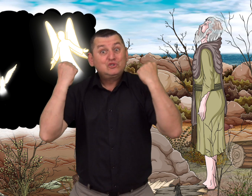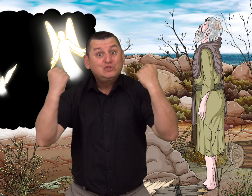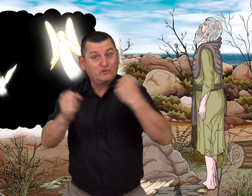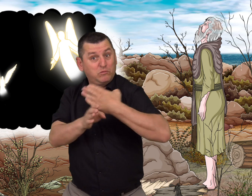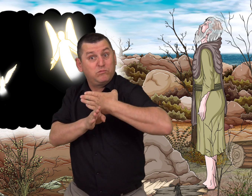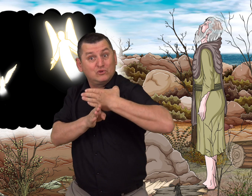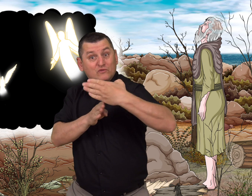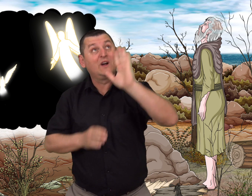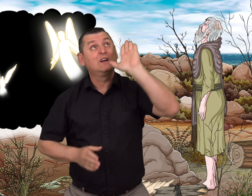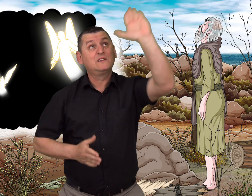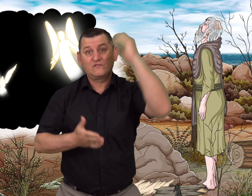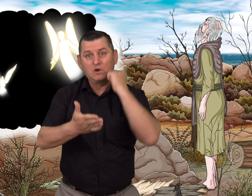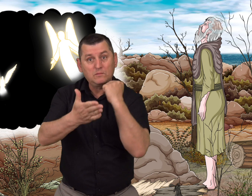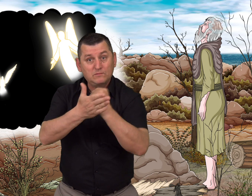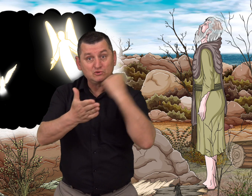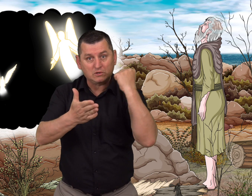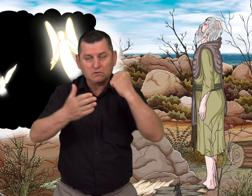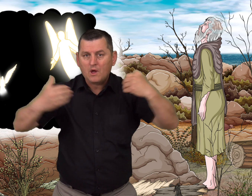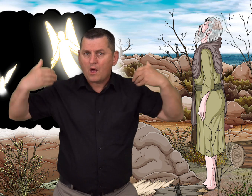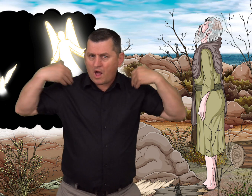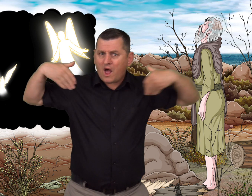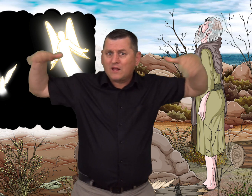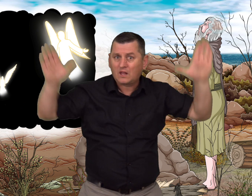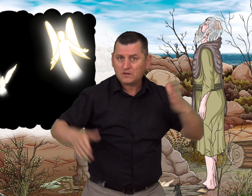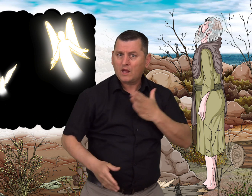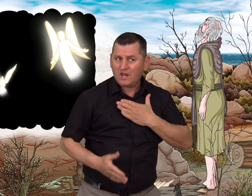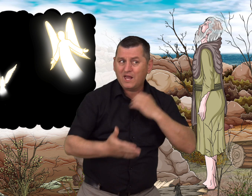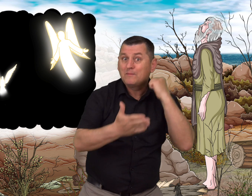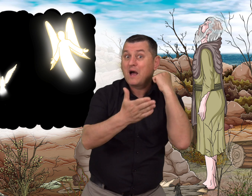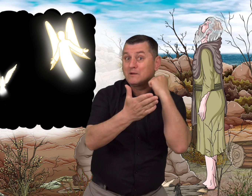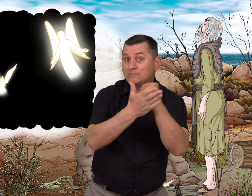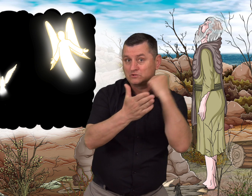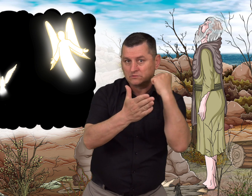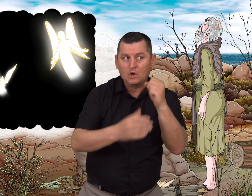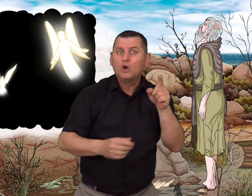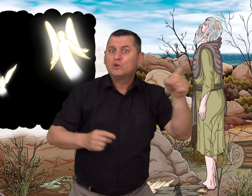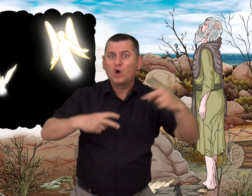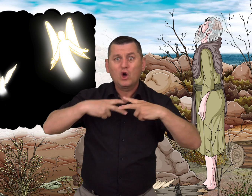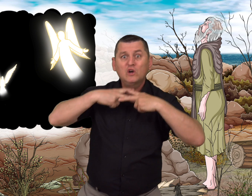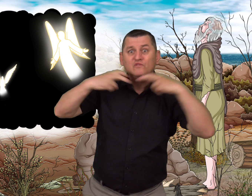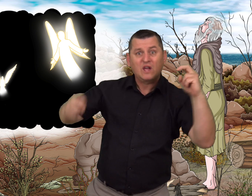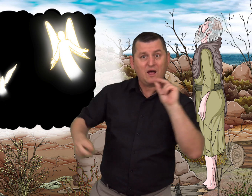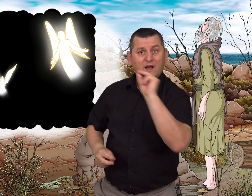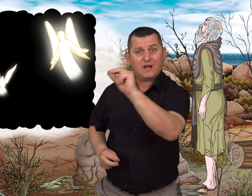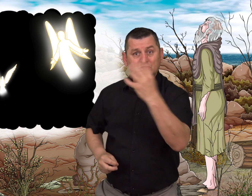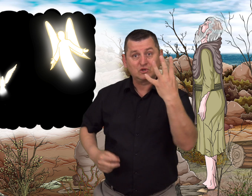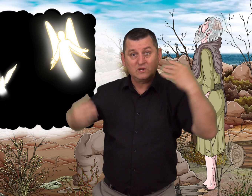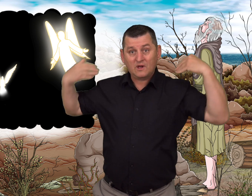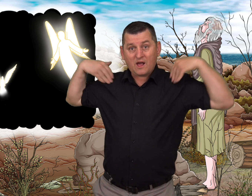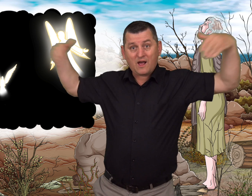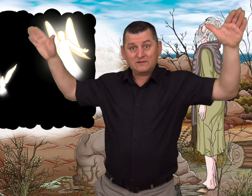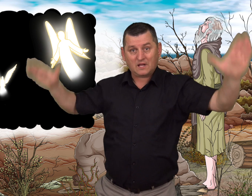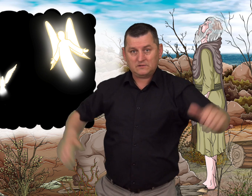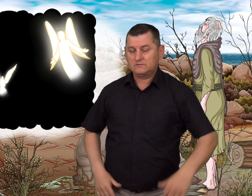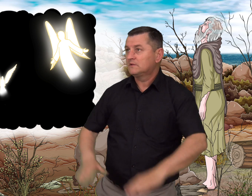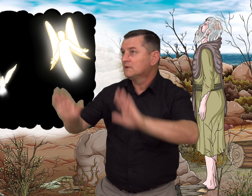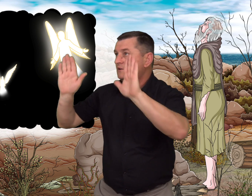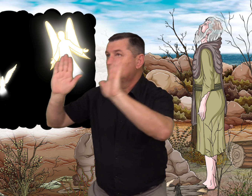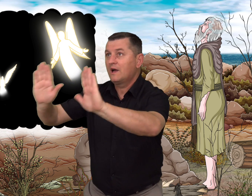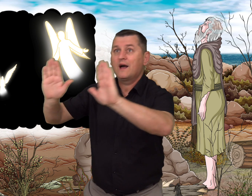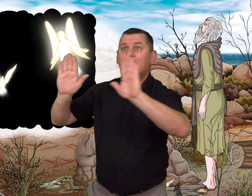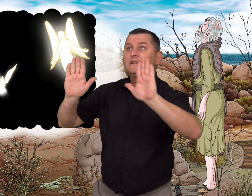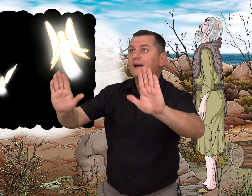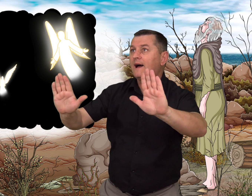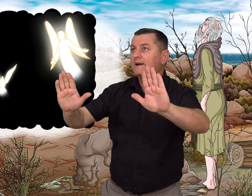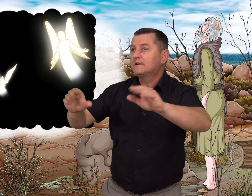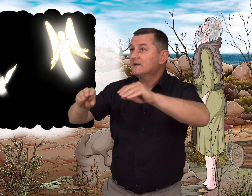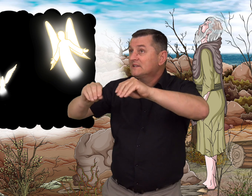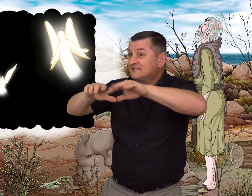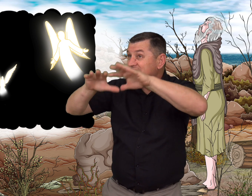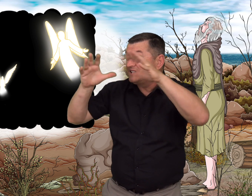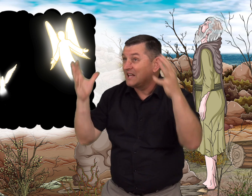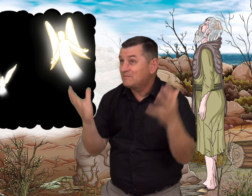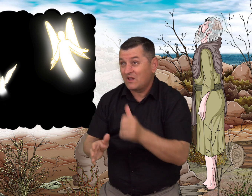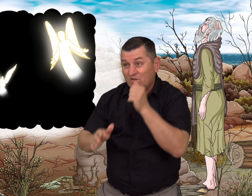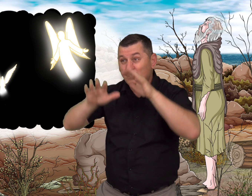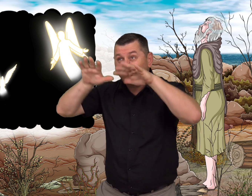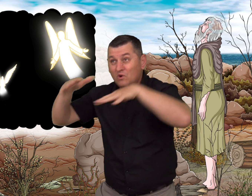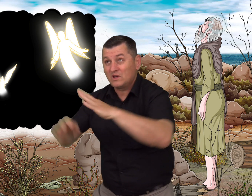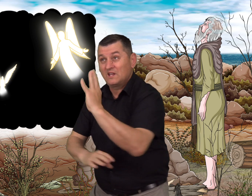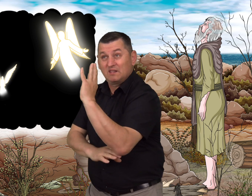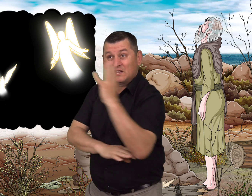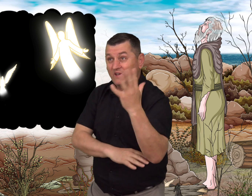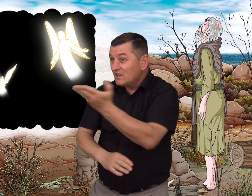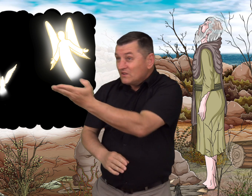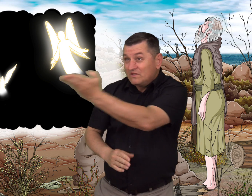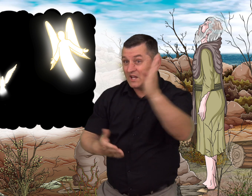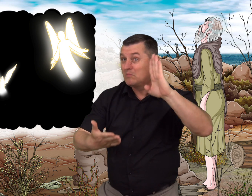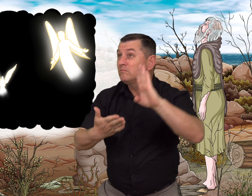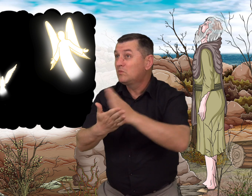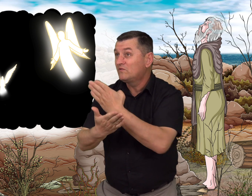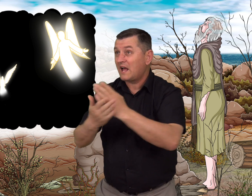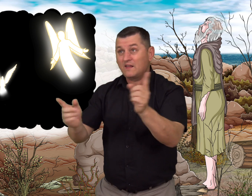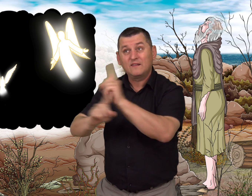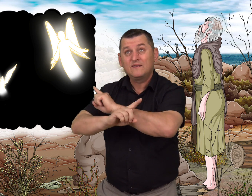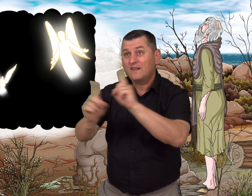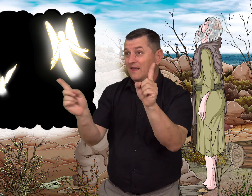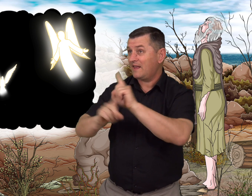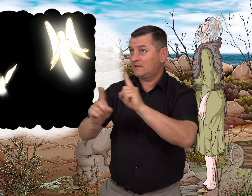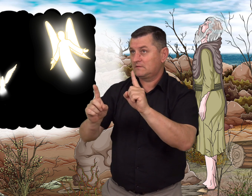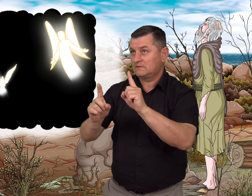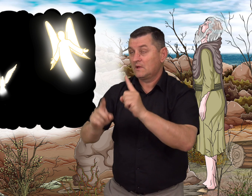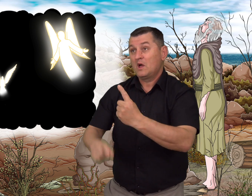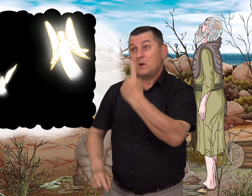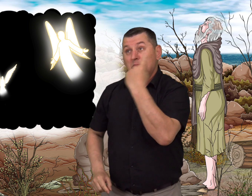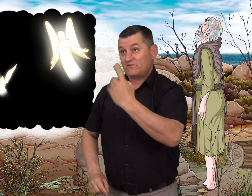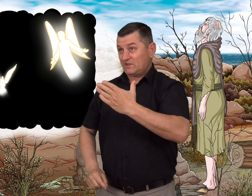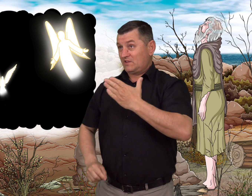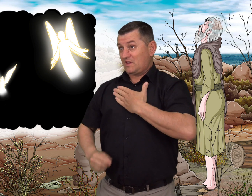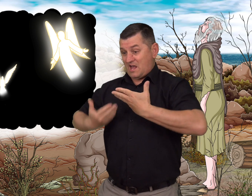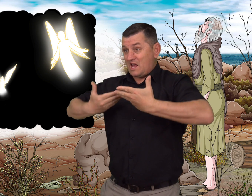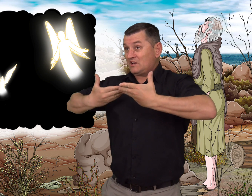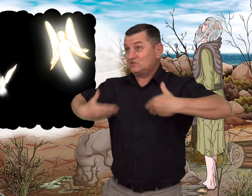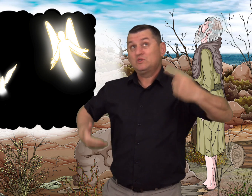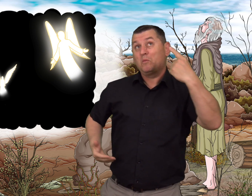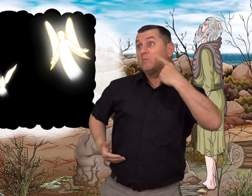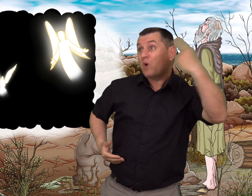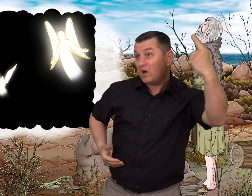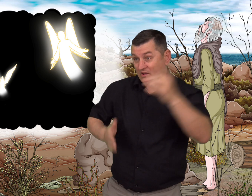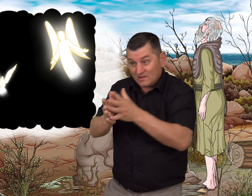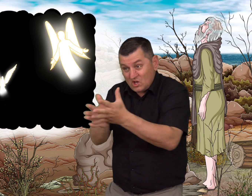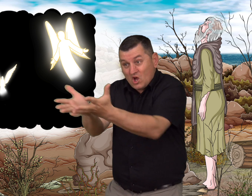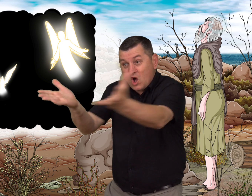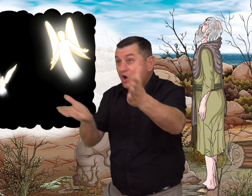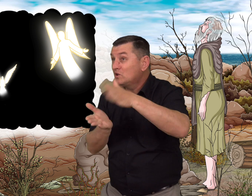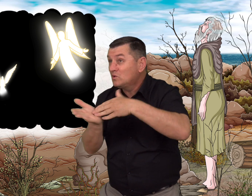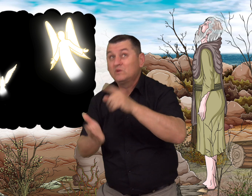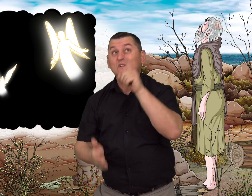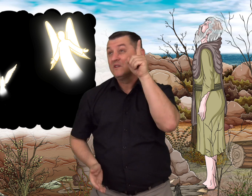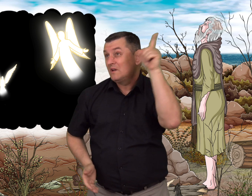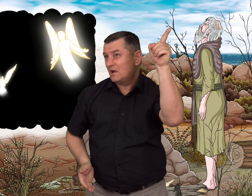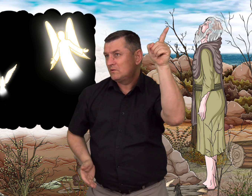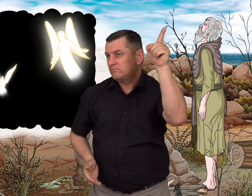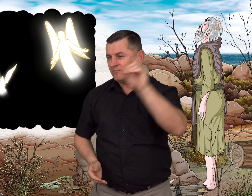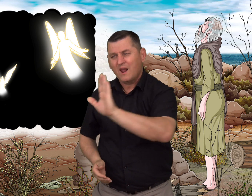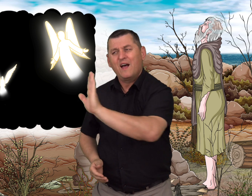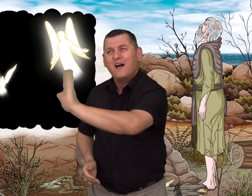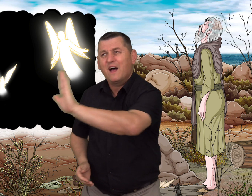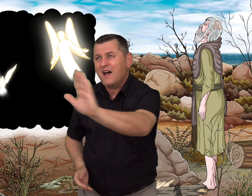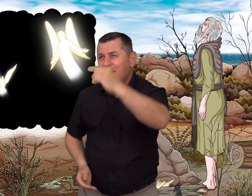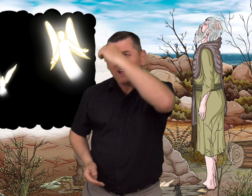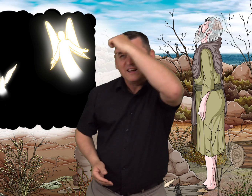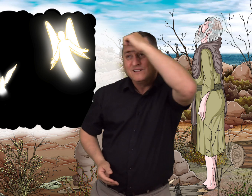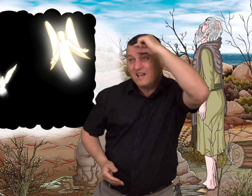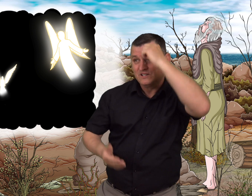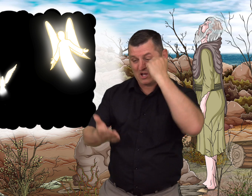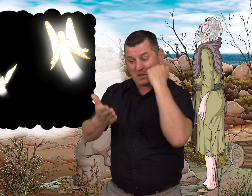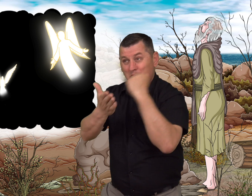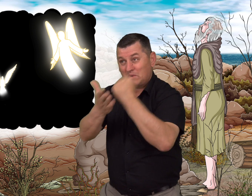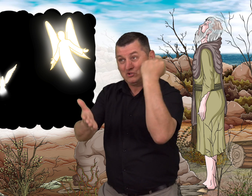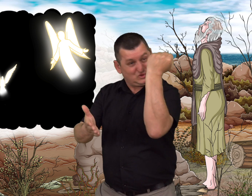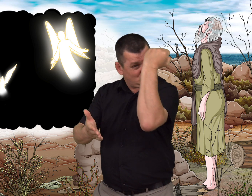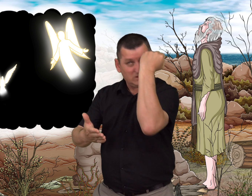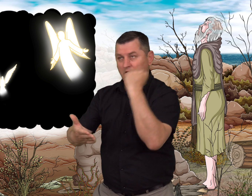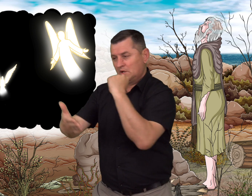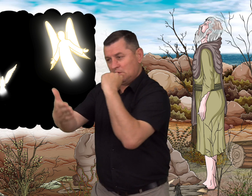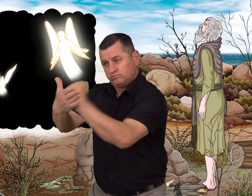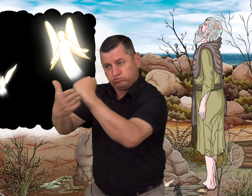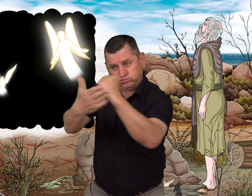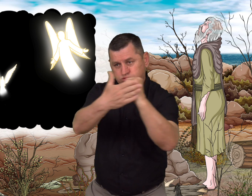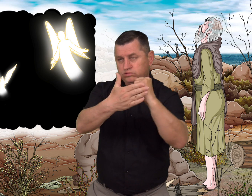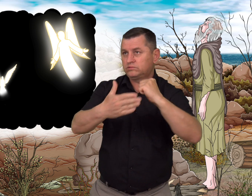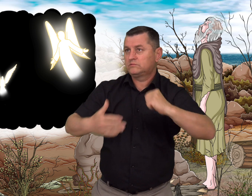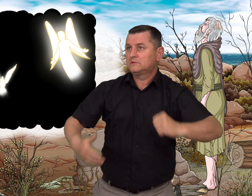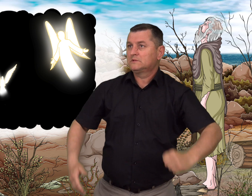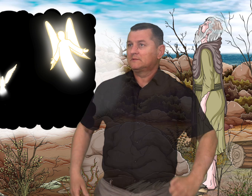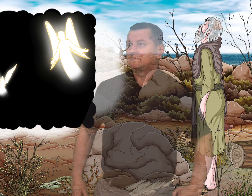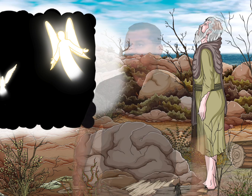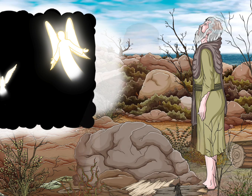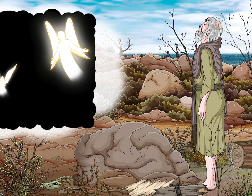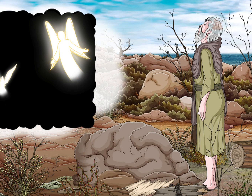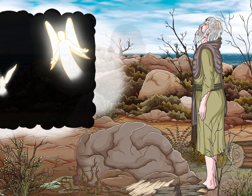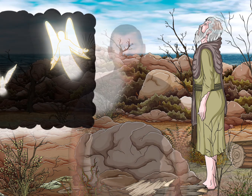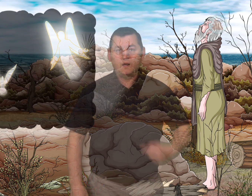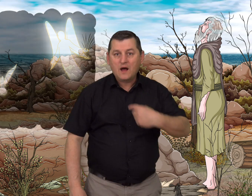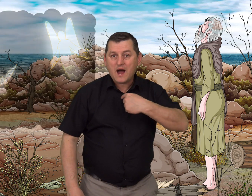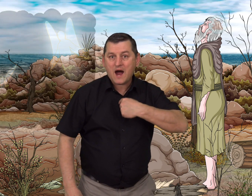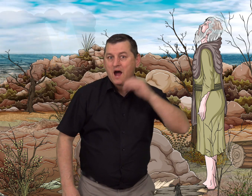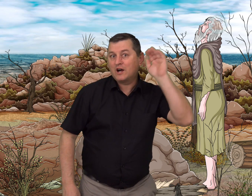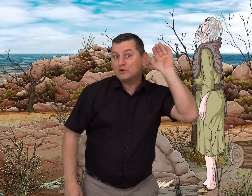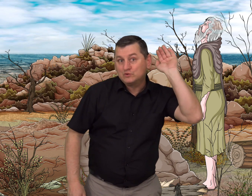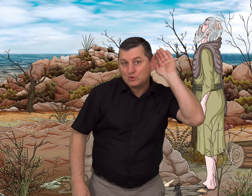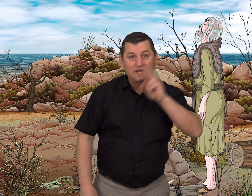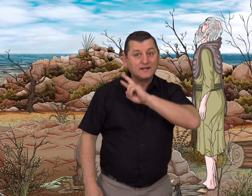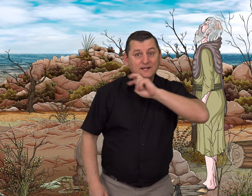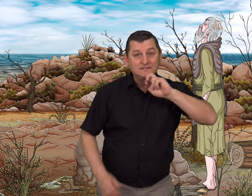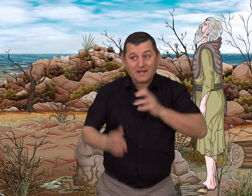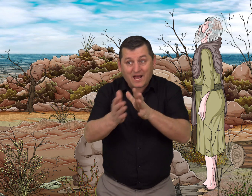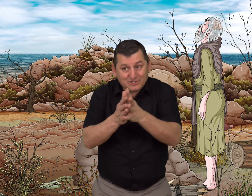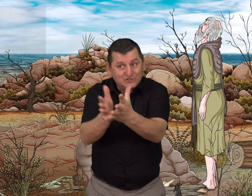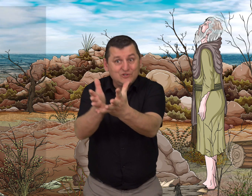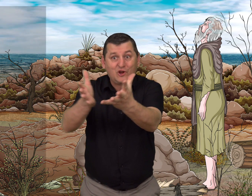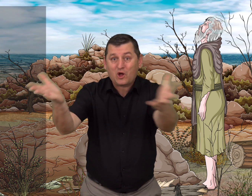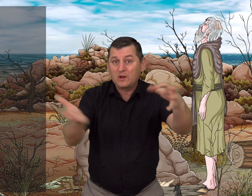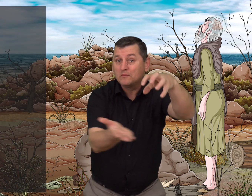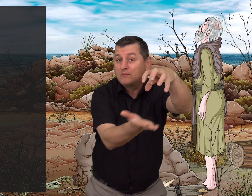And he called out in a loud voice to the four angels who had been given power to harm the land and the sea: “Do not harm the land or sea or trees until we have sealed the foreheads of the servants of our God.”